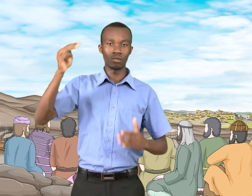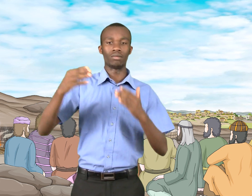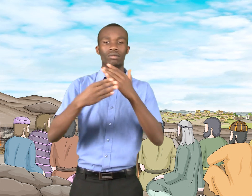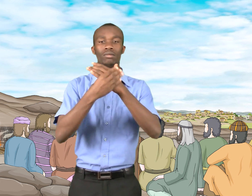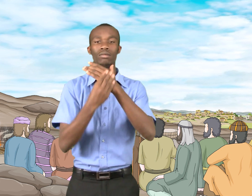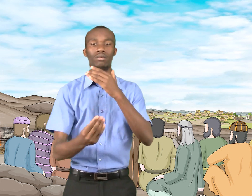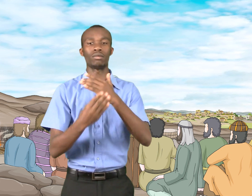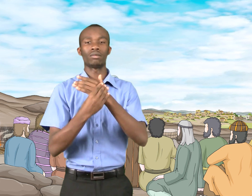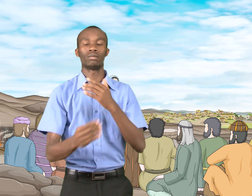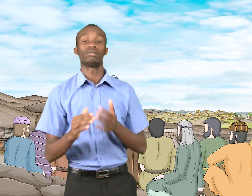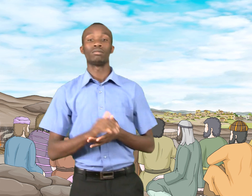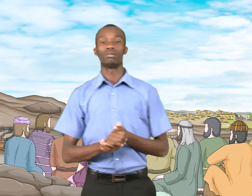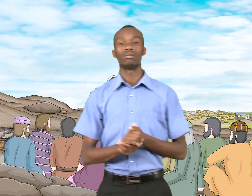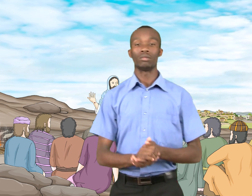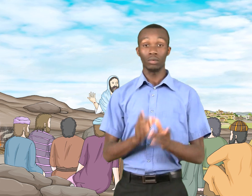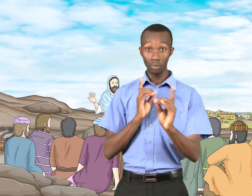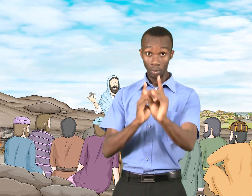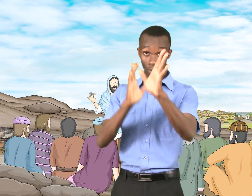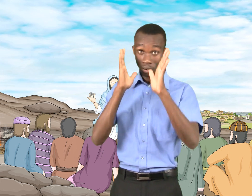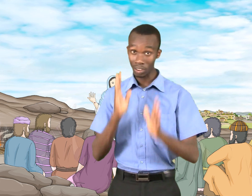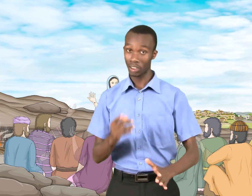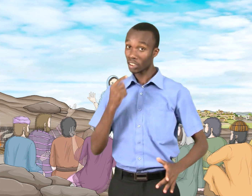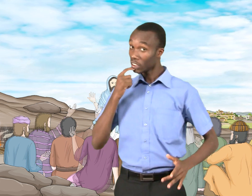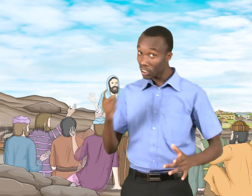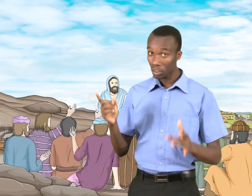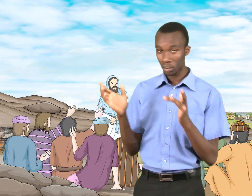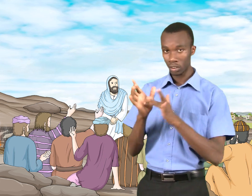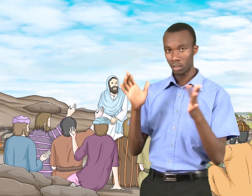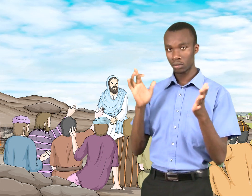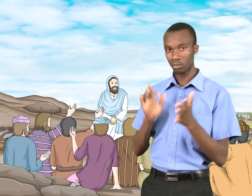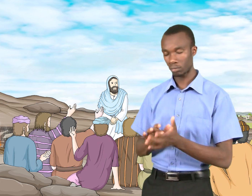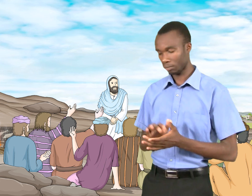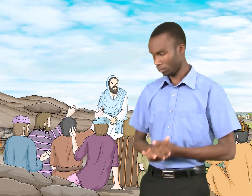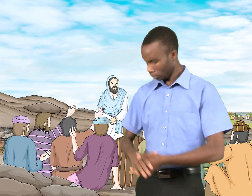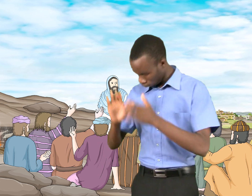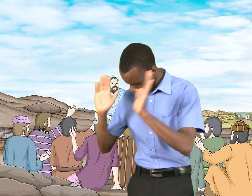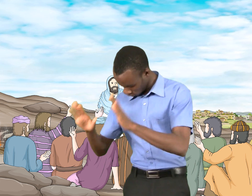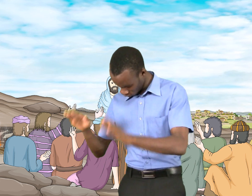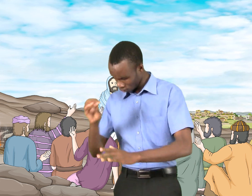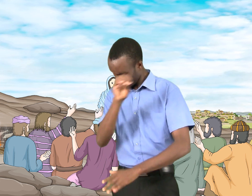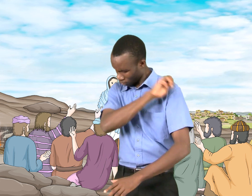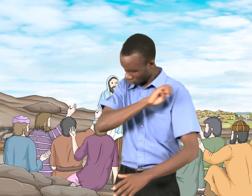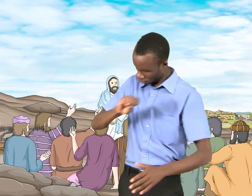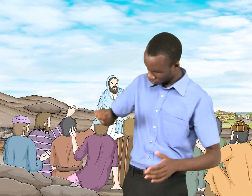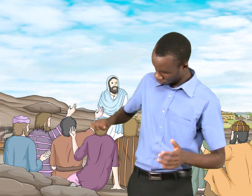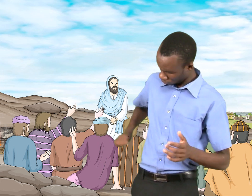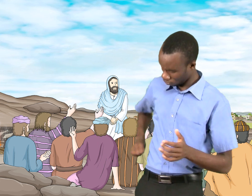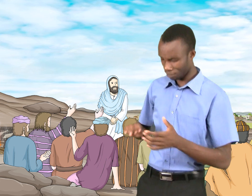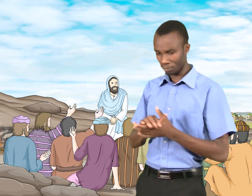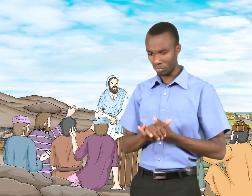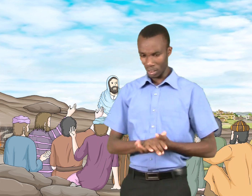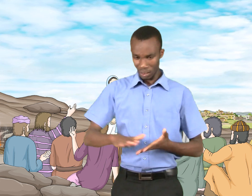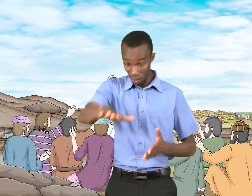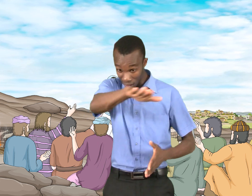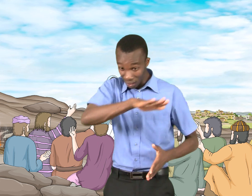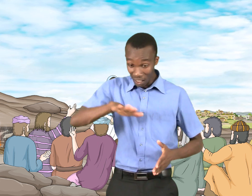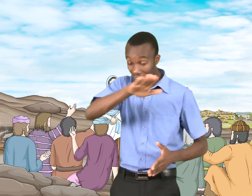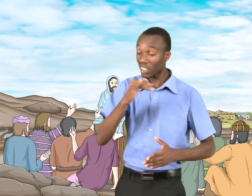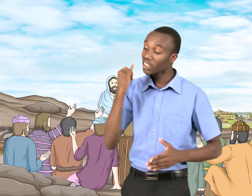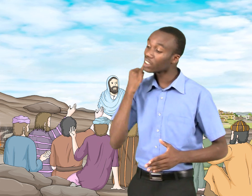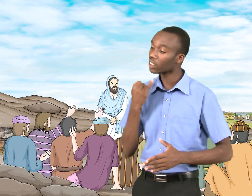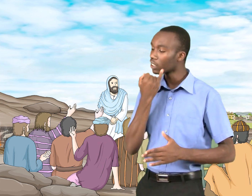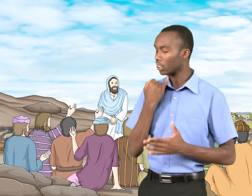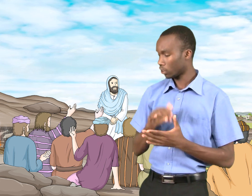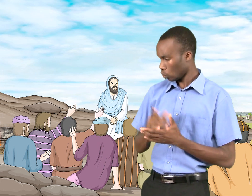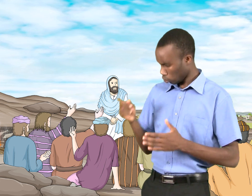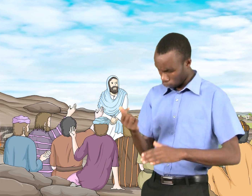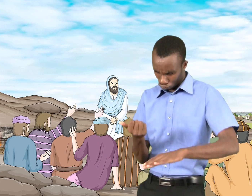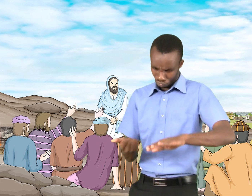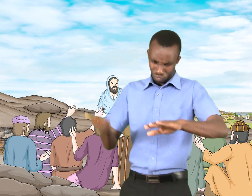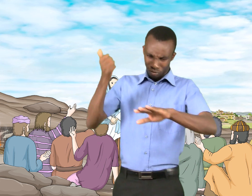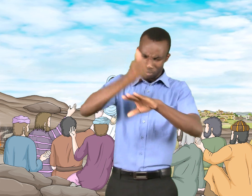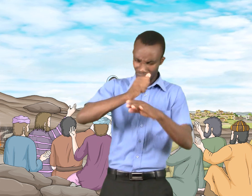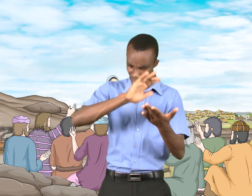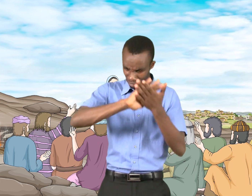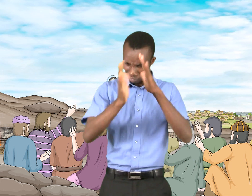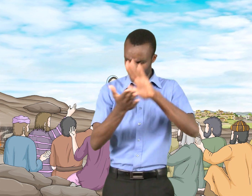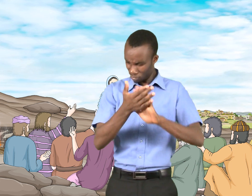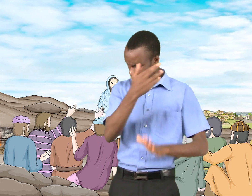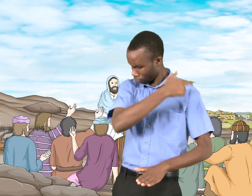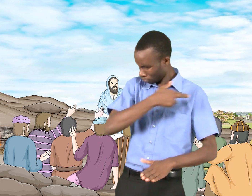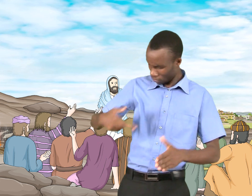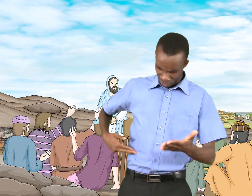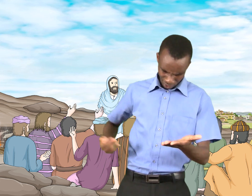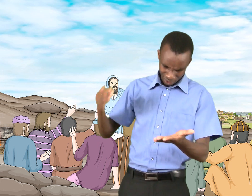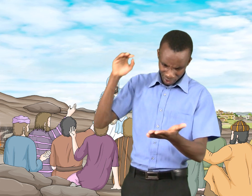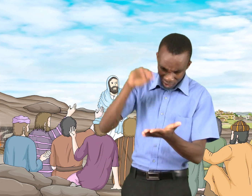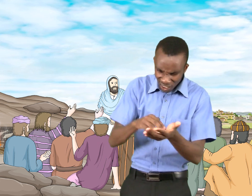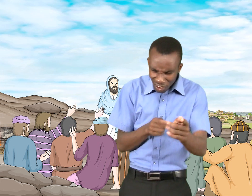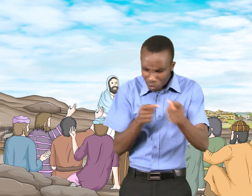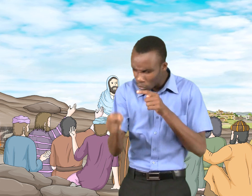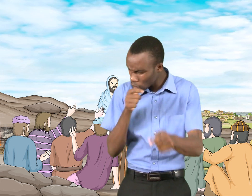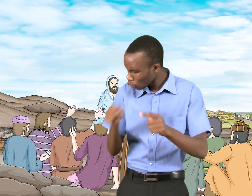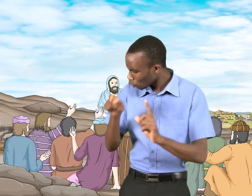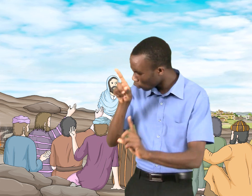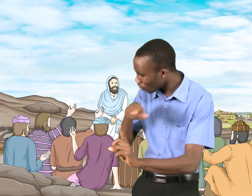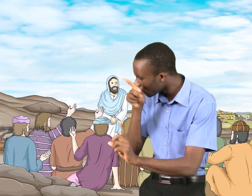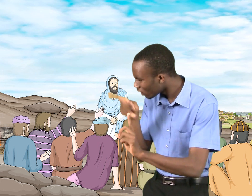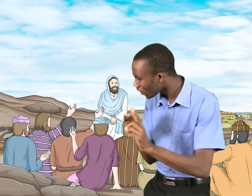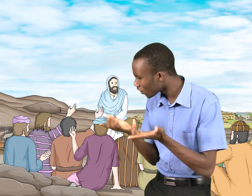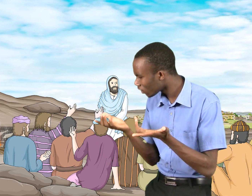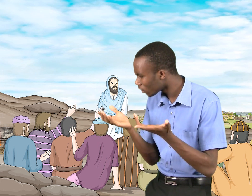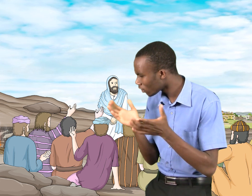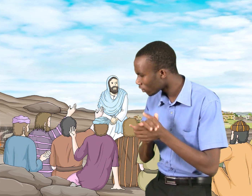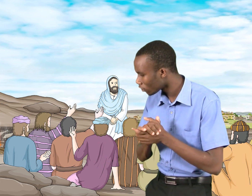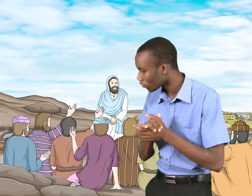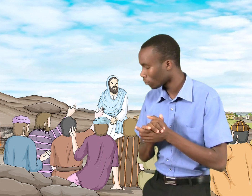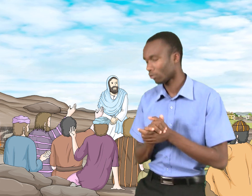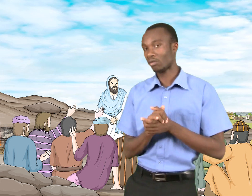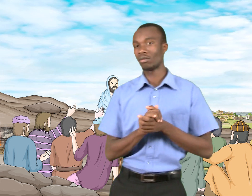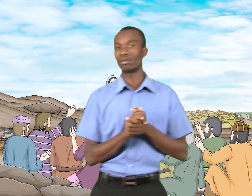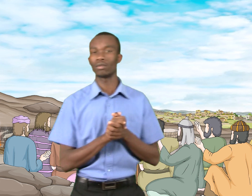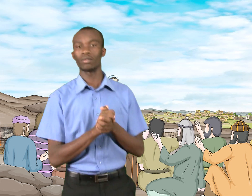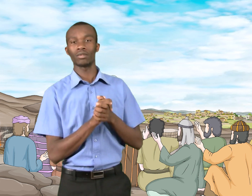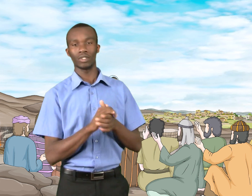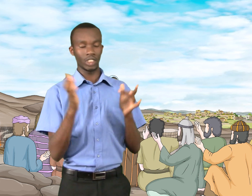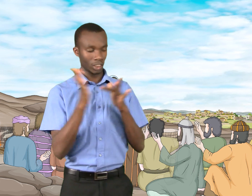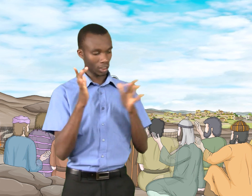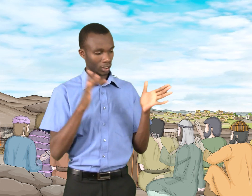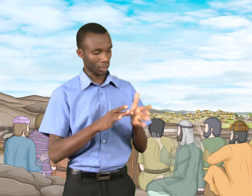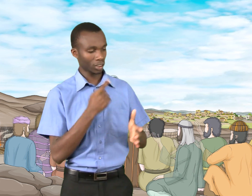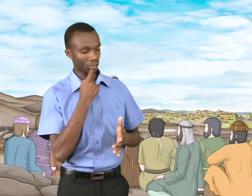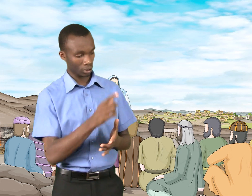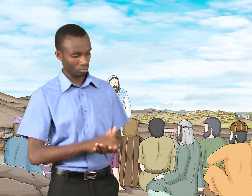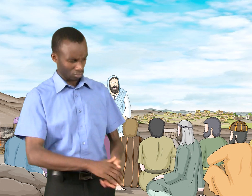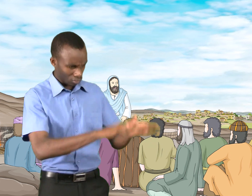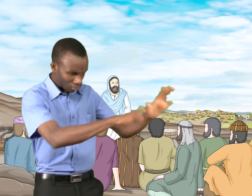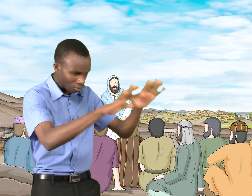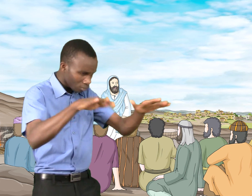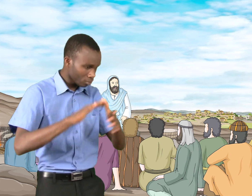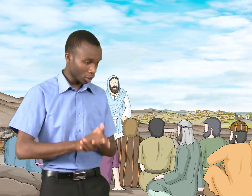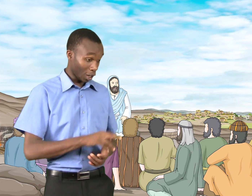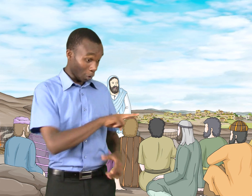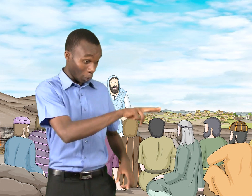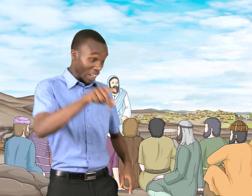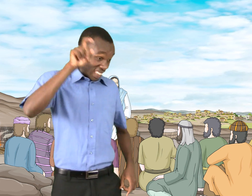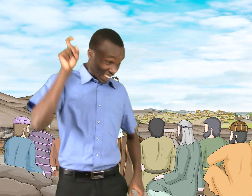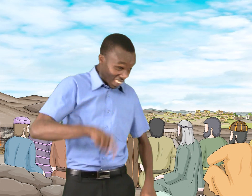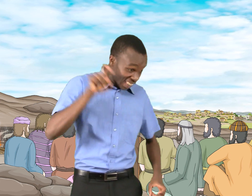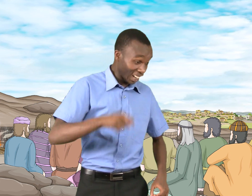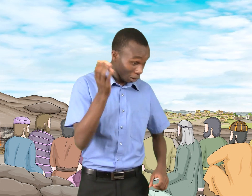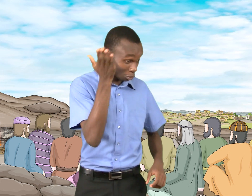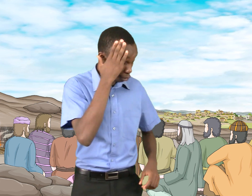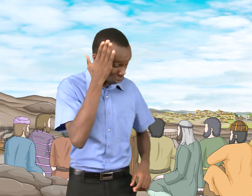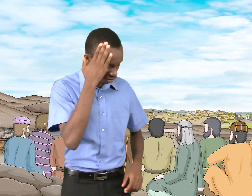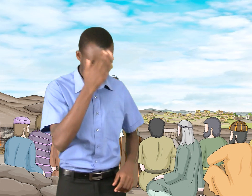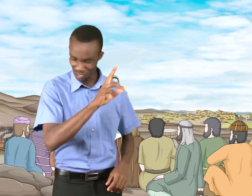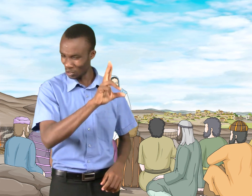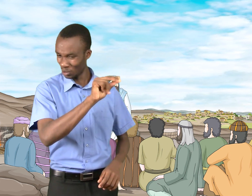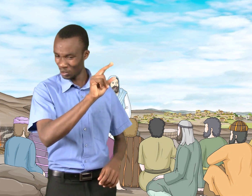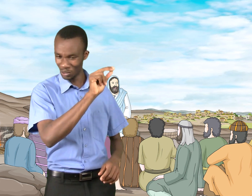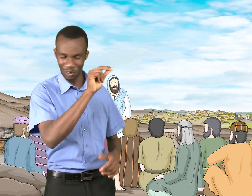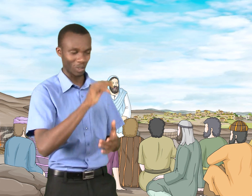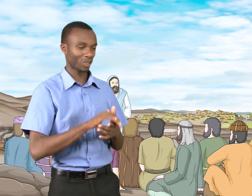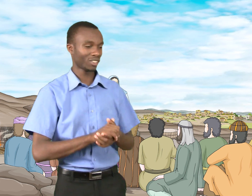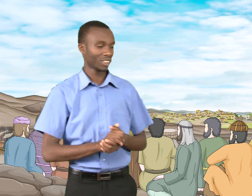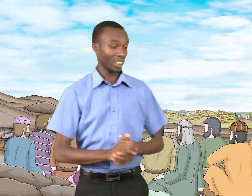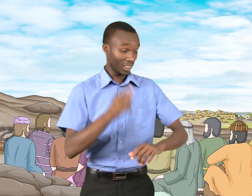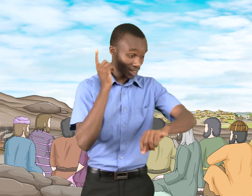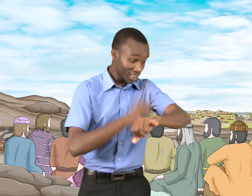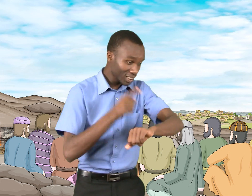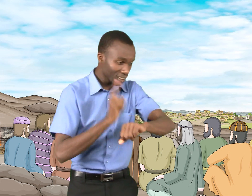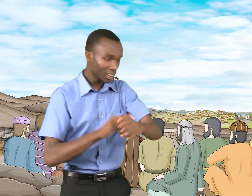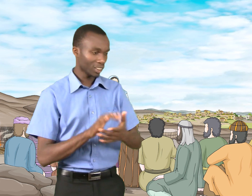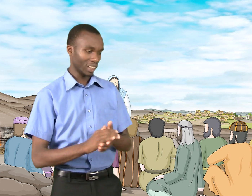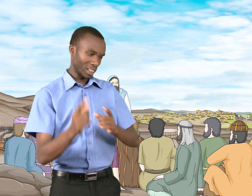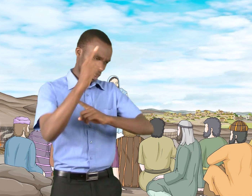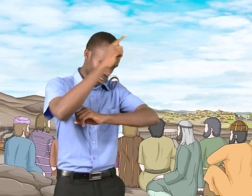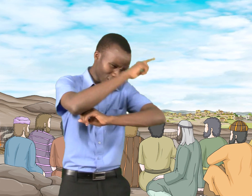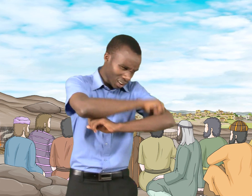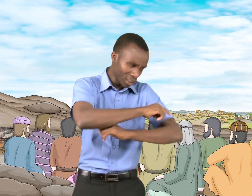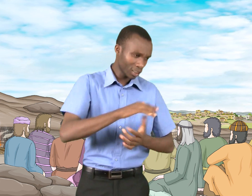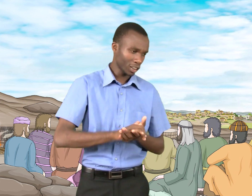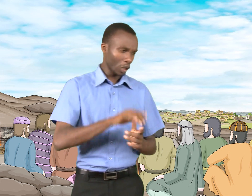So when they came together, they asked Him, “Lord, will You at this time restore the kingdom to Israel?”